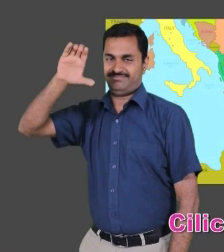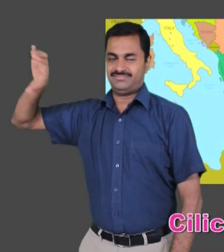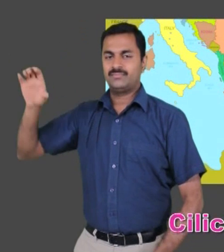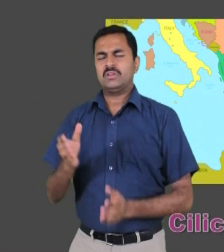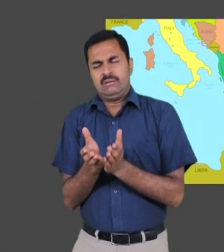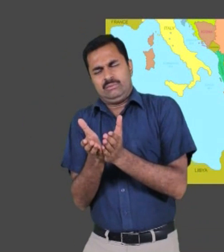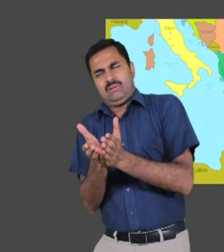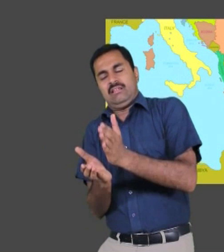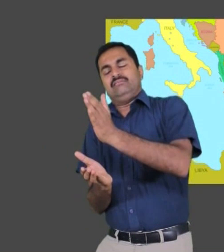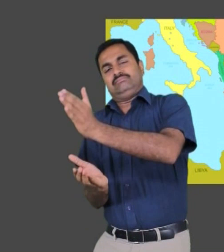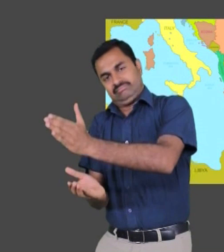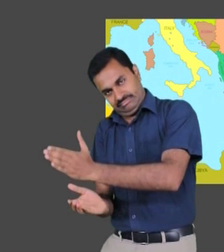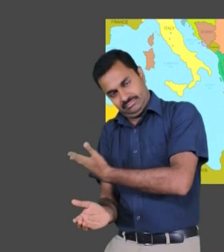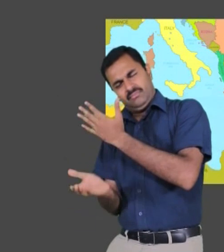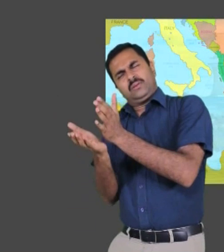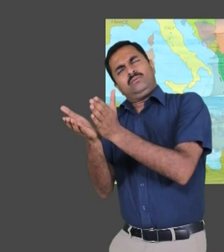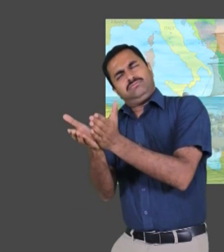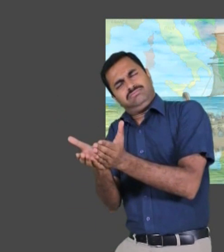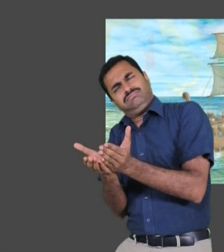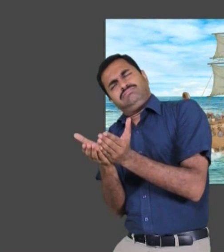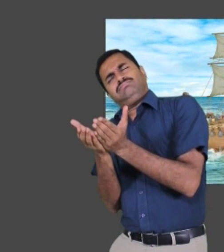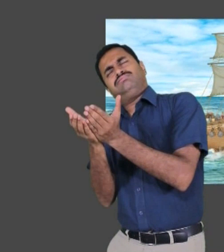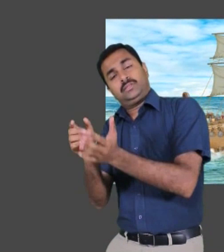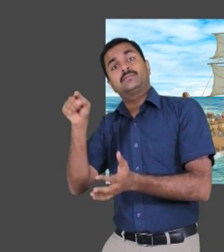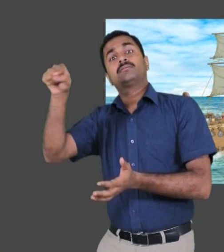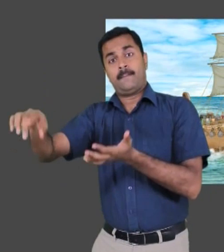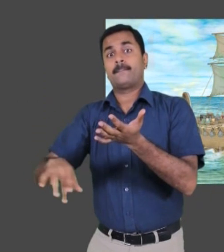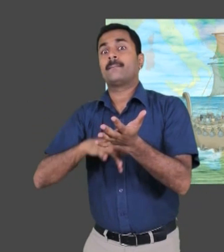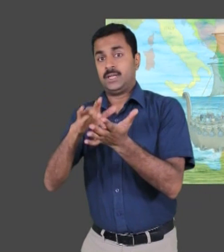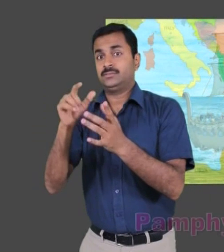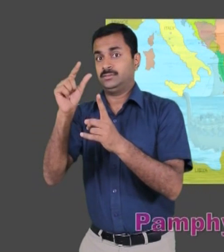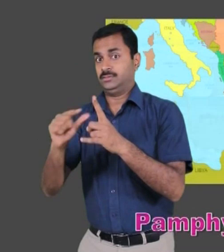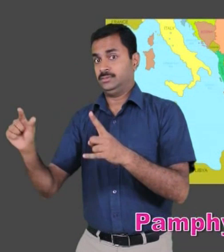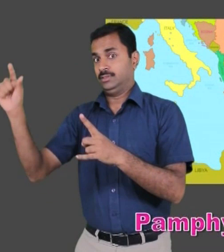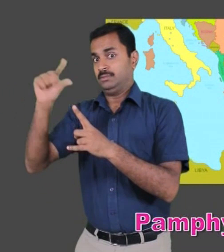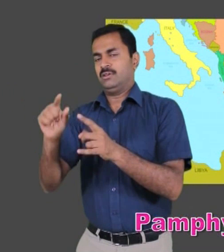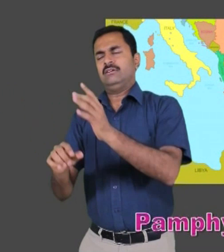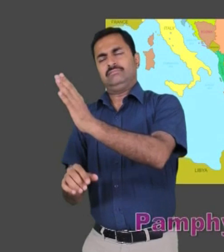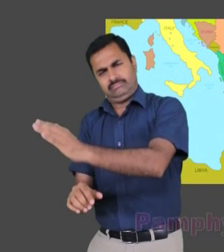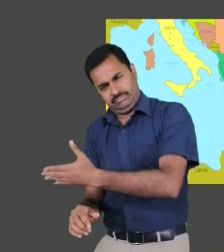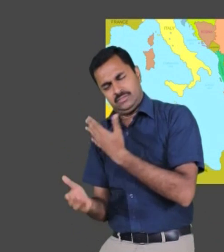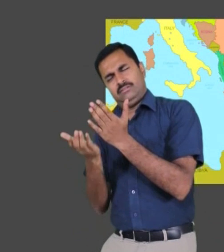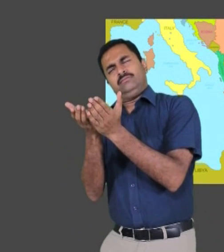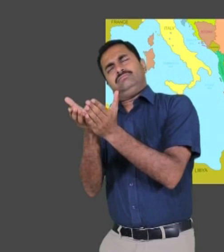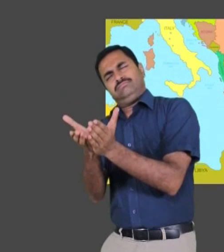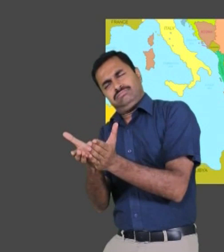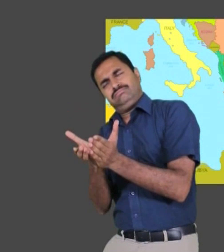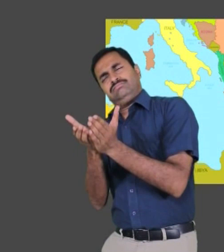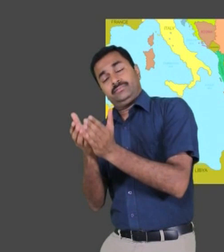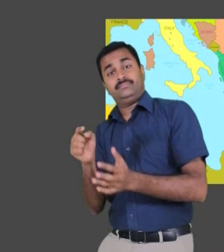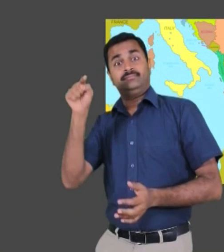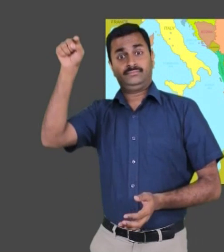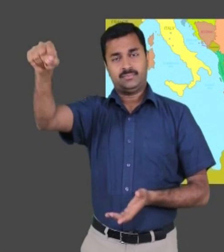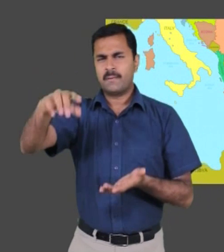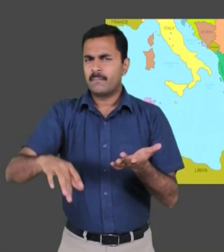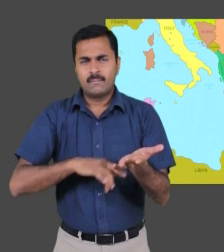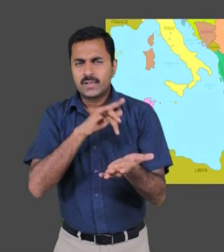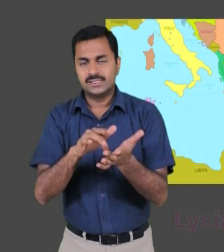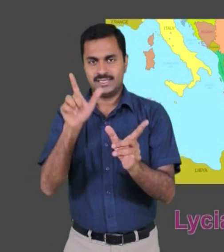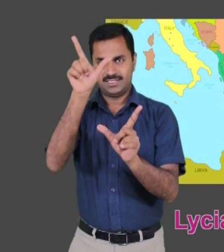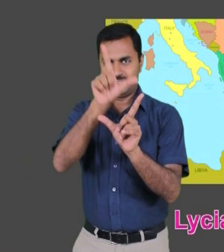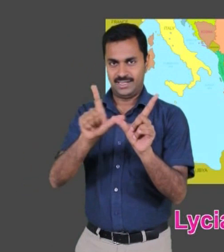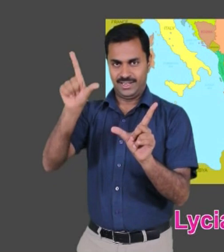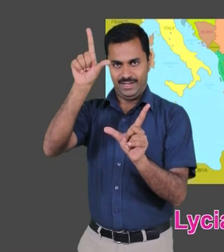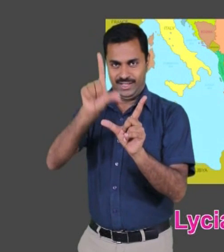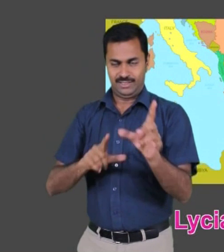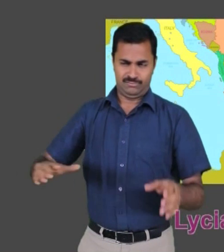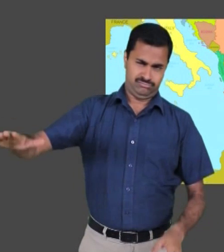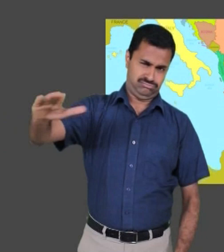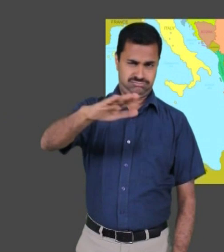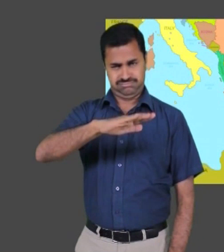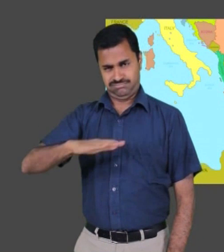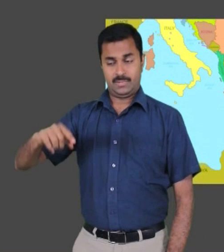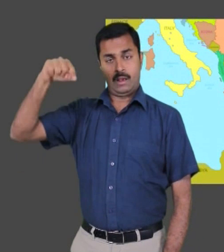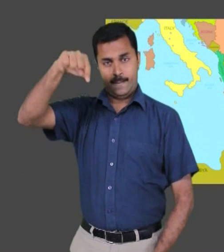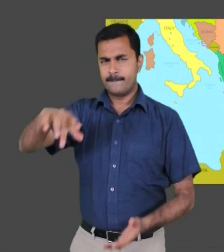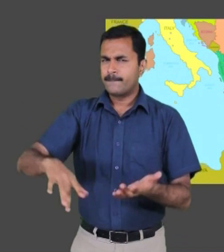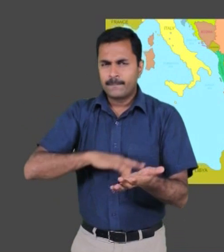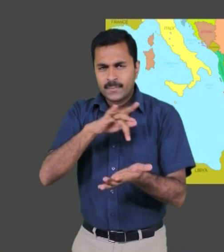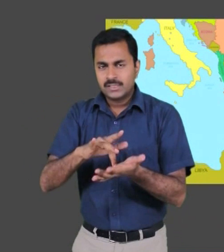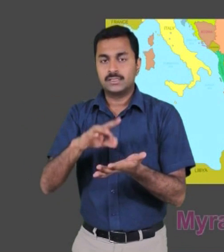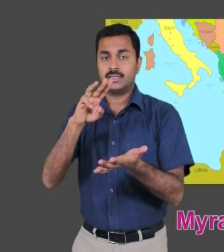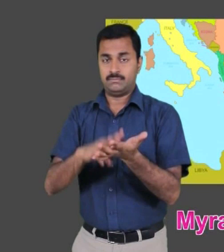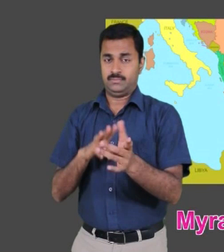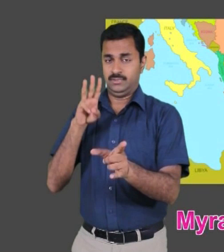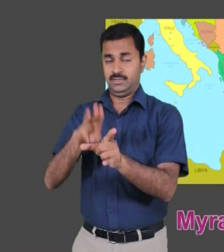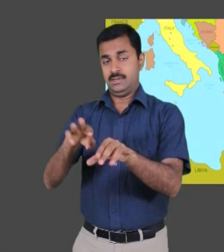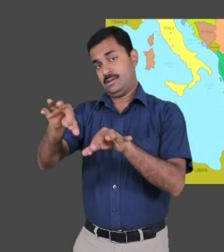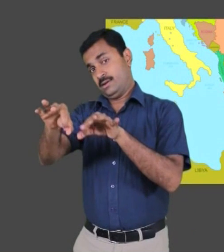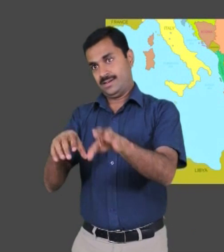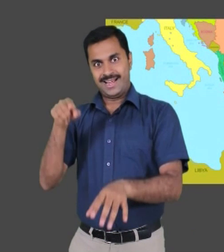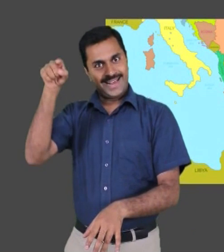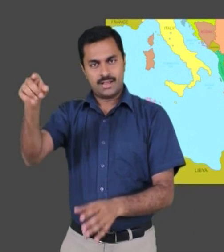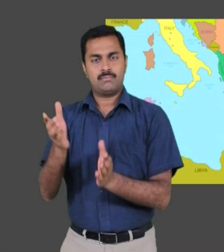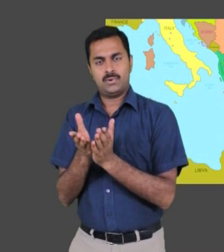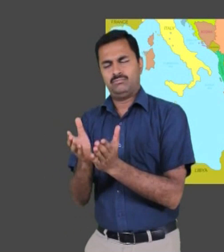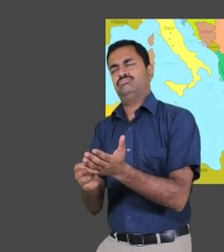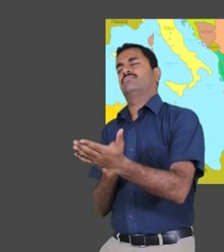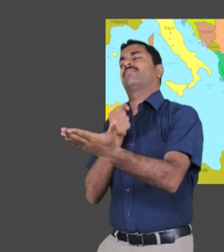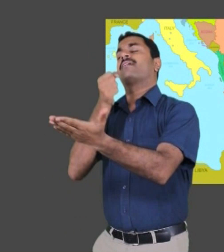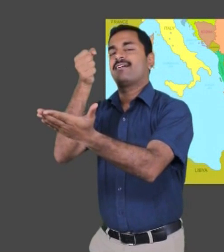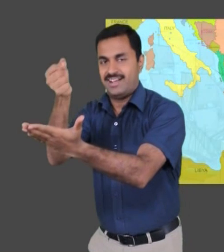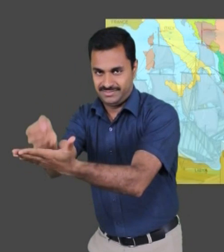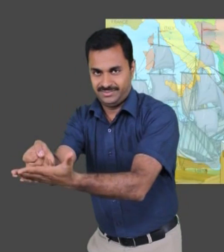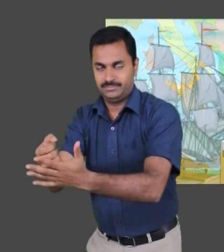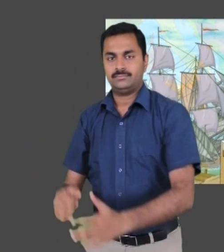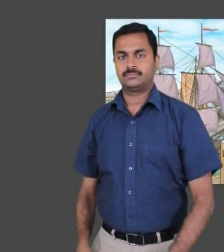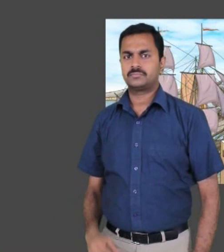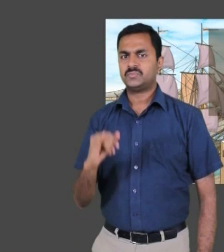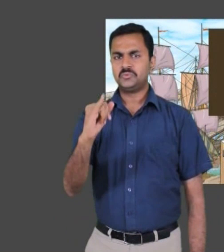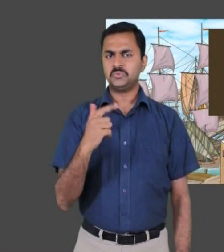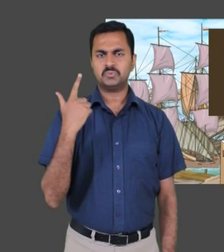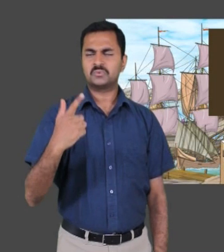And when we had sailed across the open sea off the coast of Cilicia and Pamphylia, we came to Myra in Lycia.